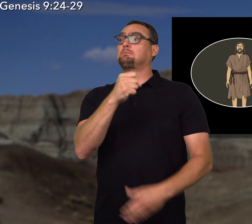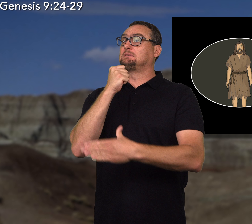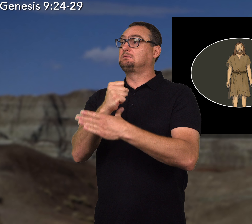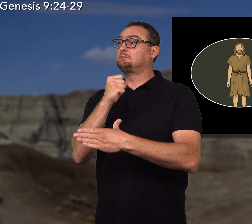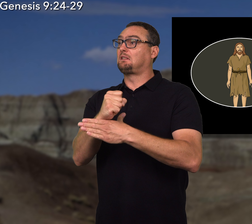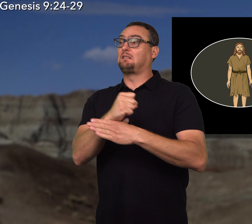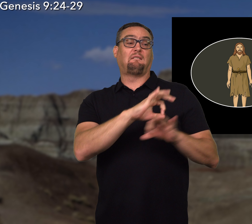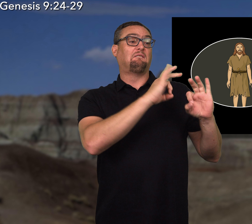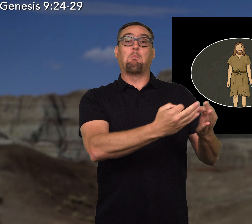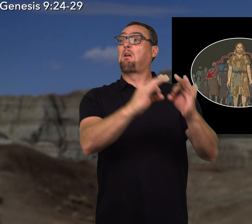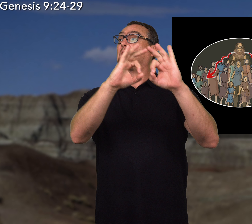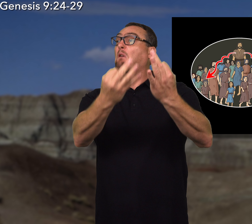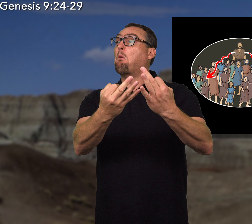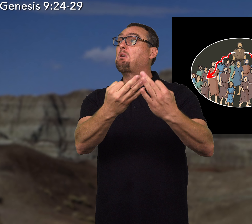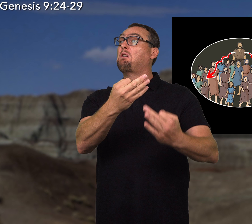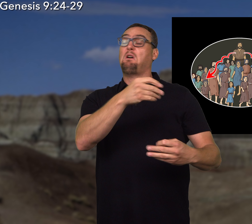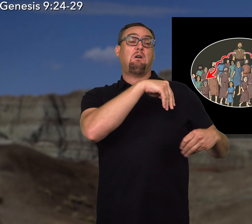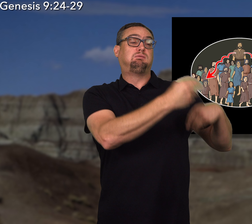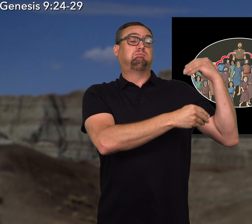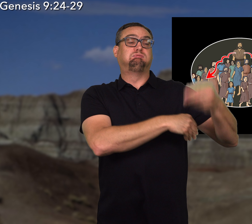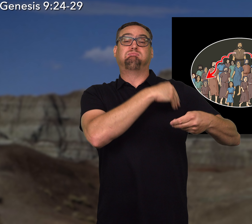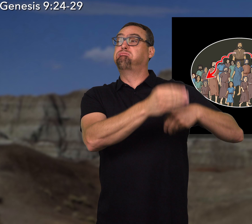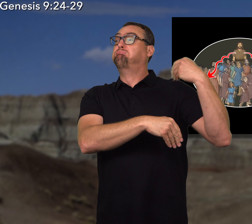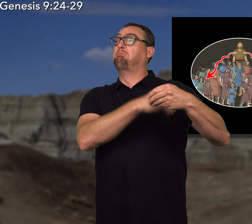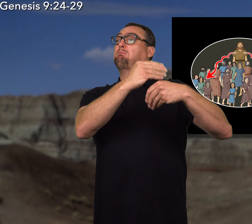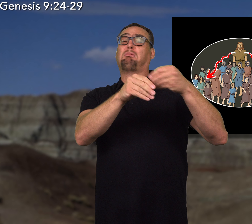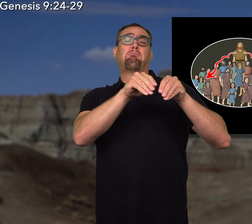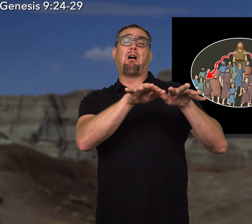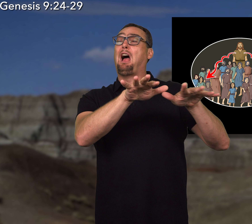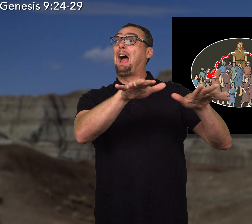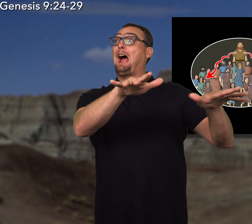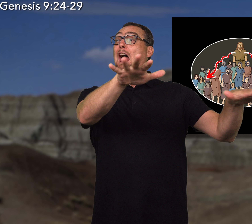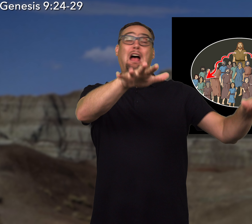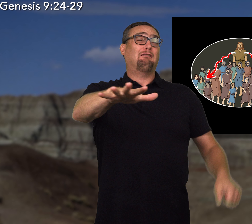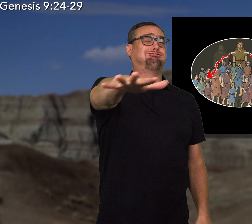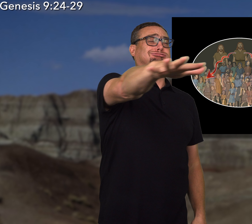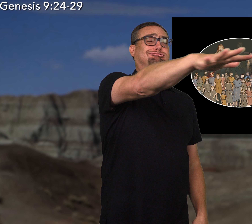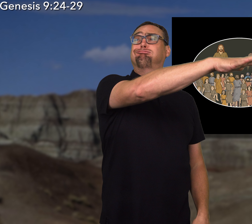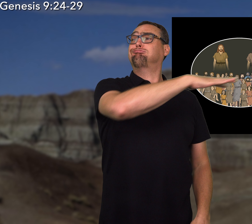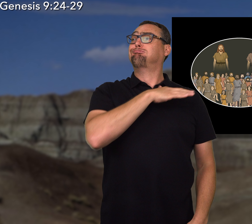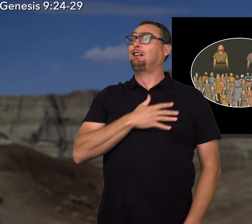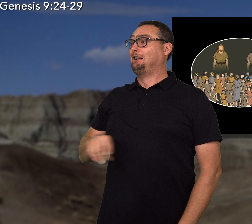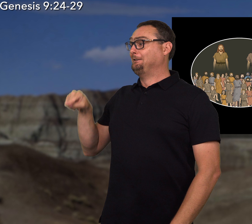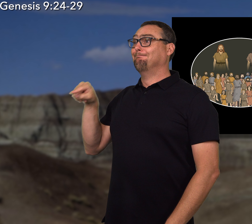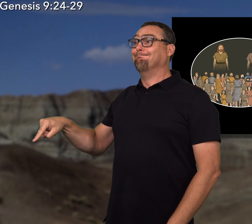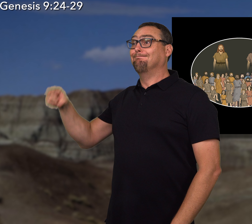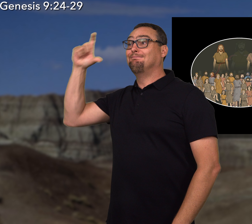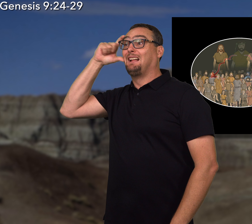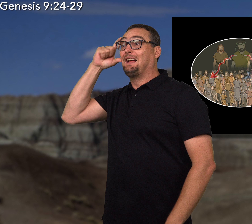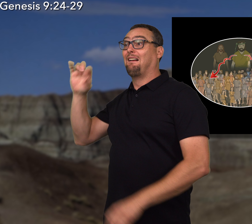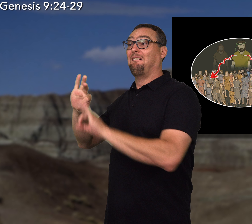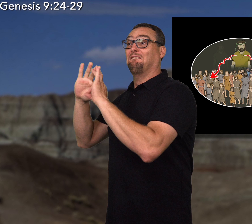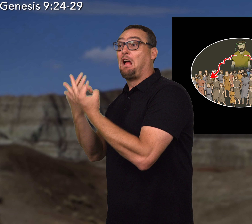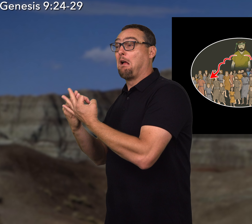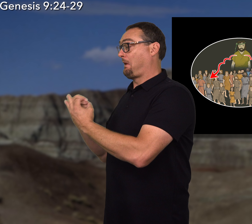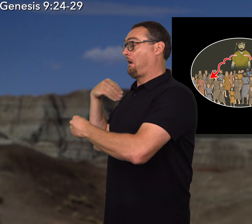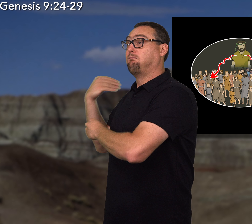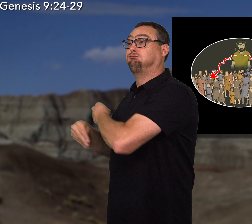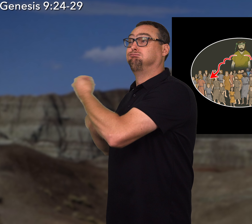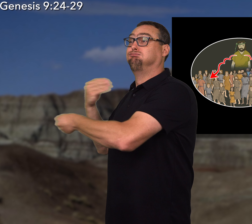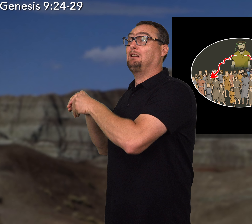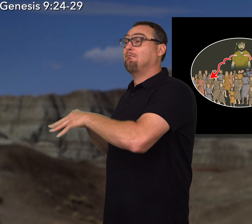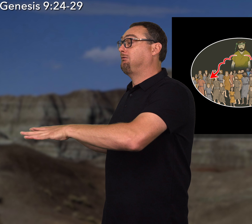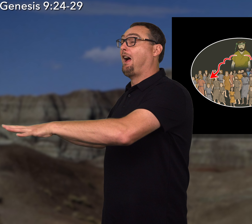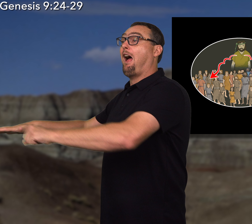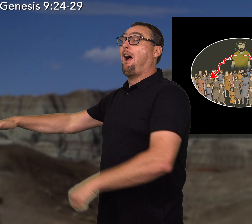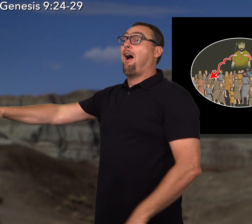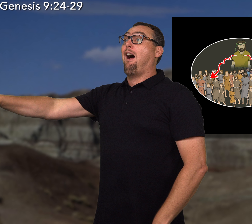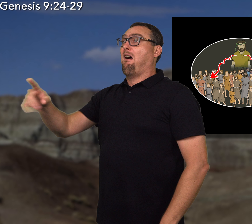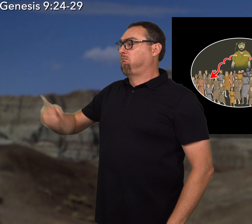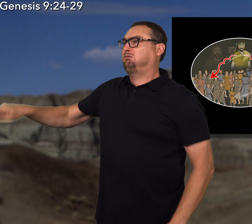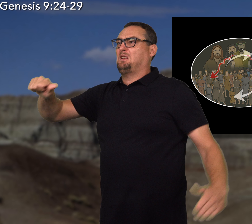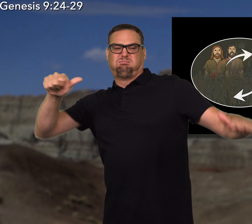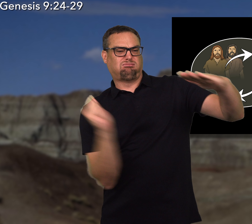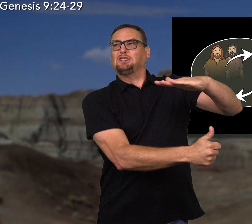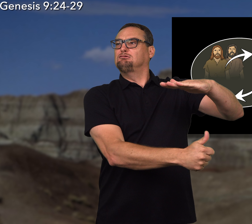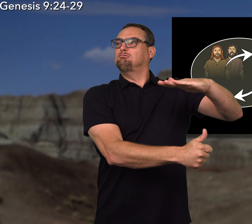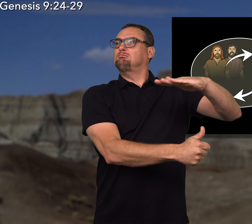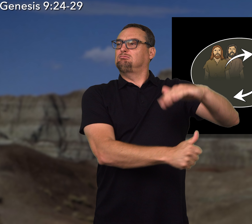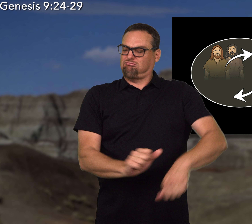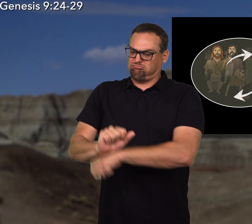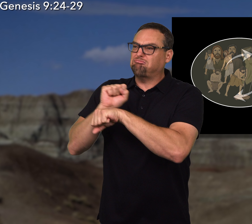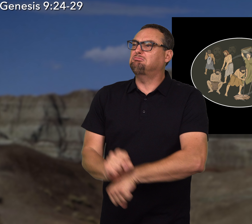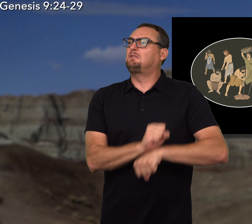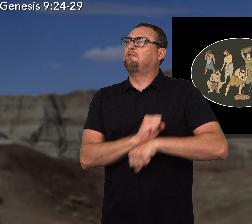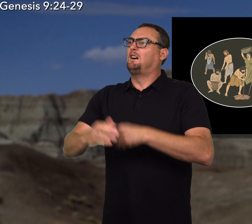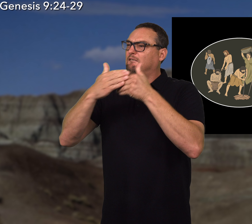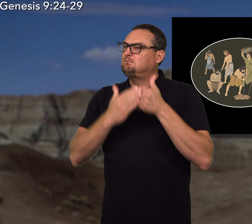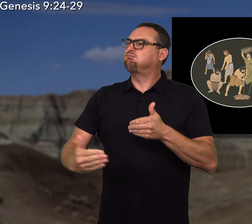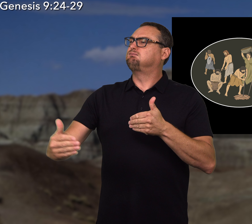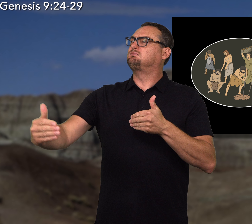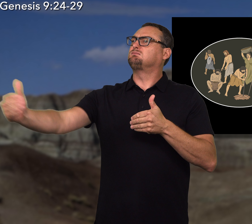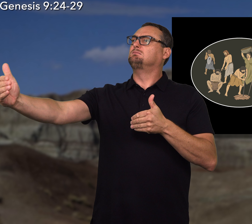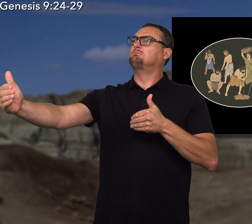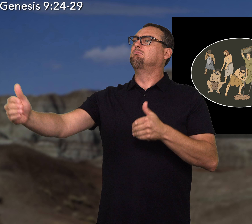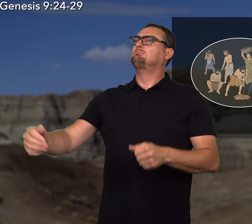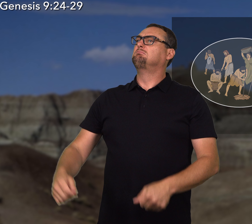A servant of servants shall he be to his brothers.”